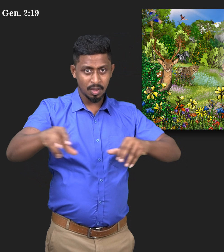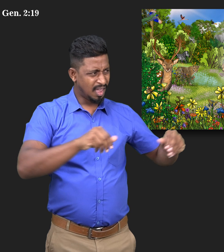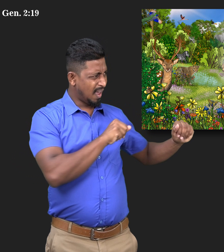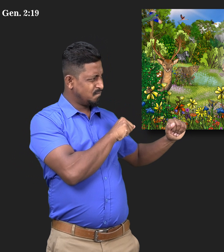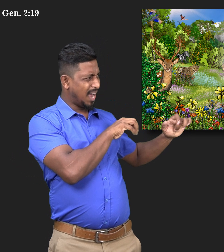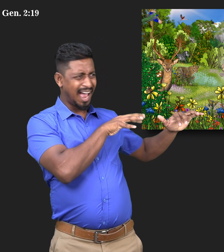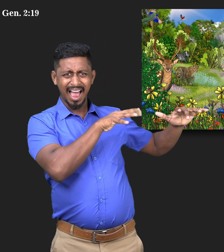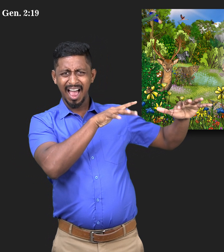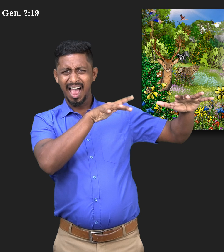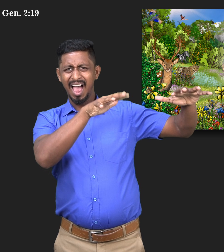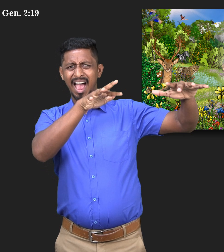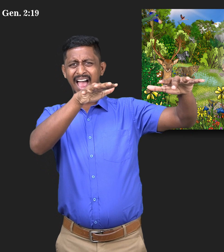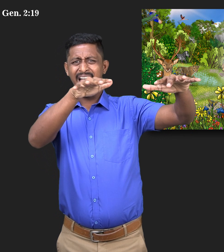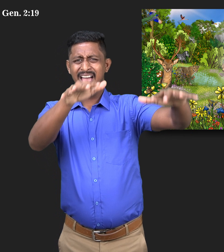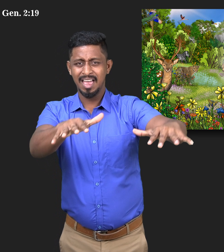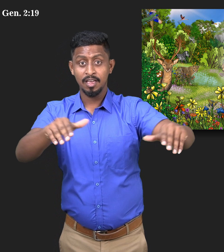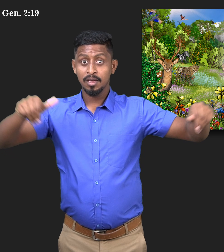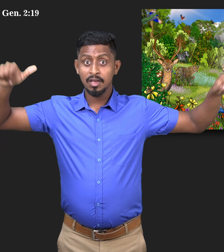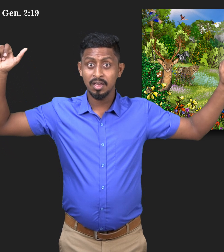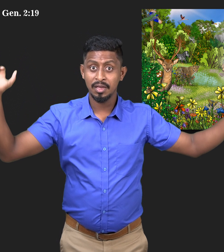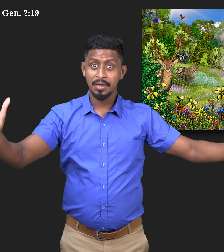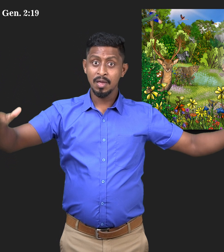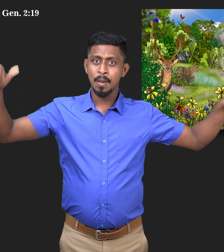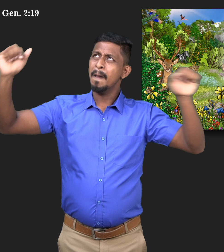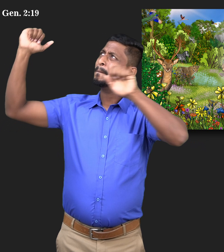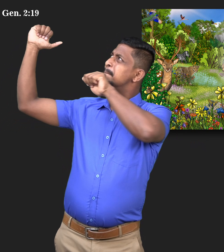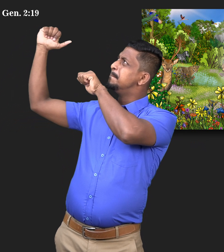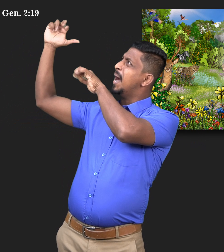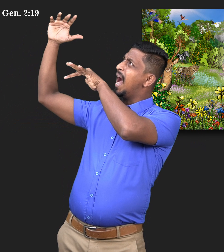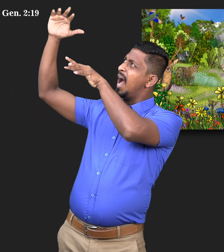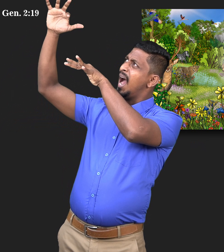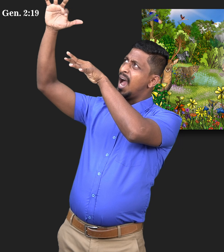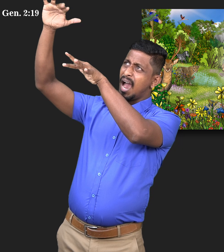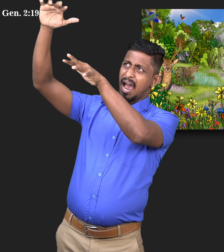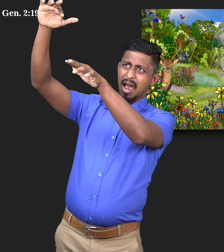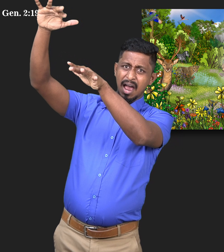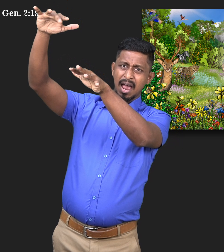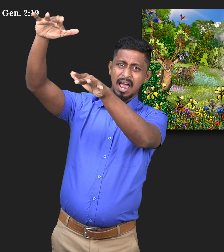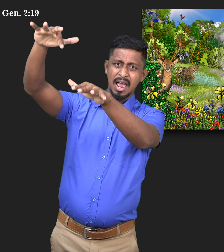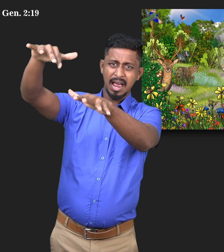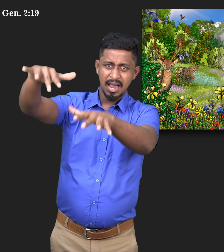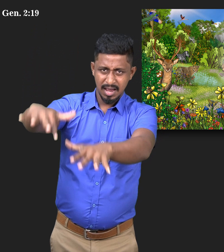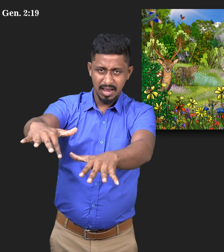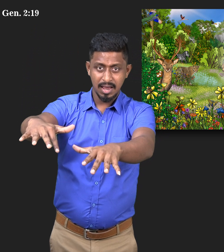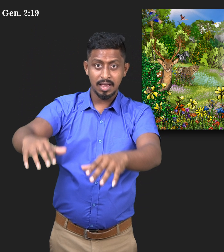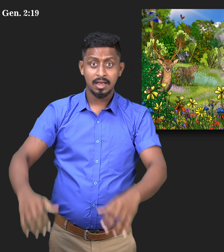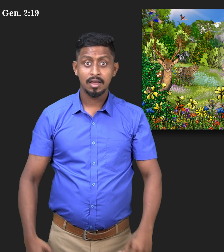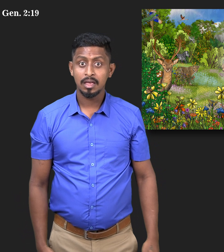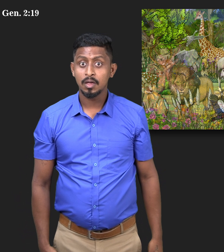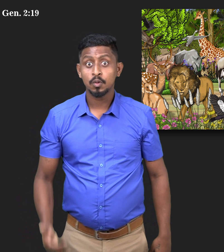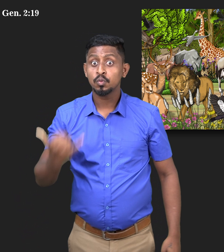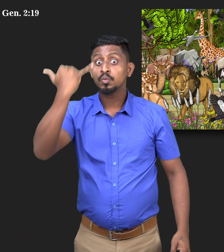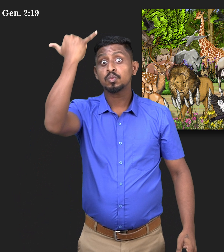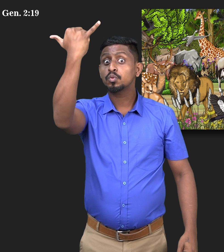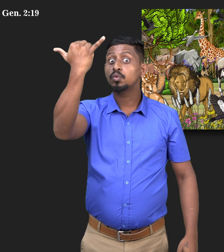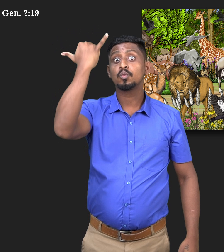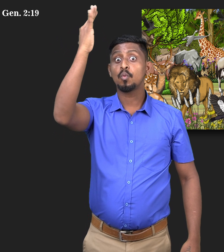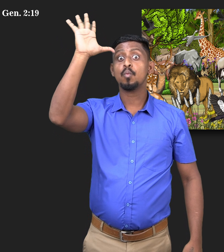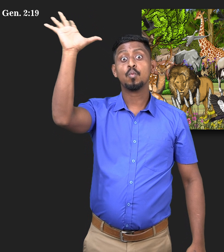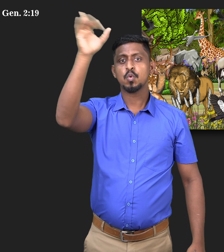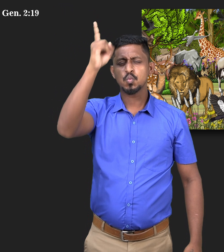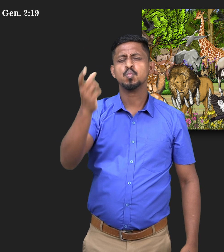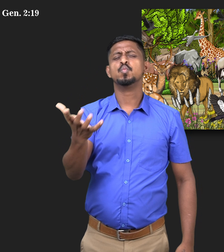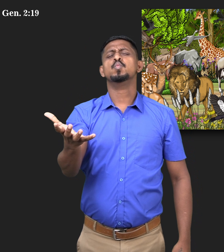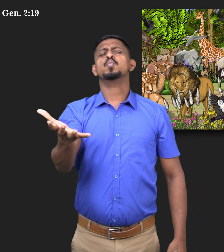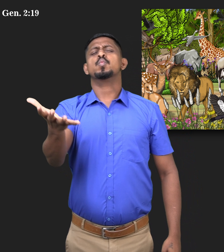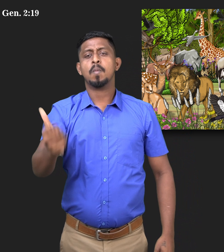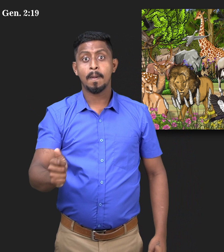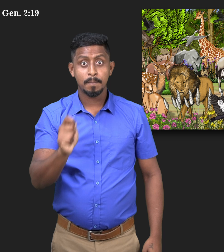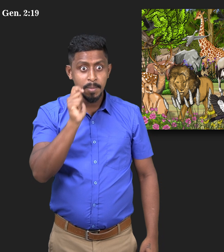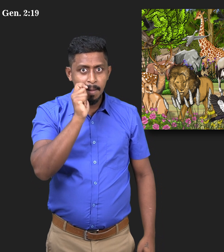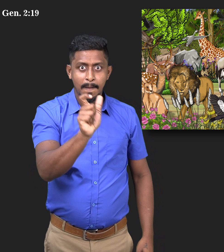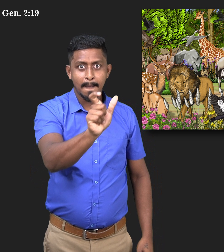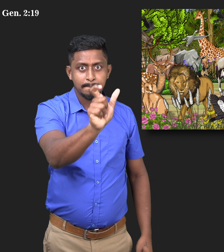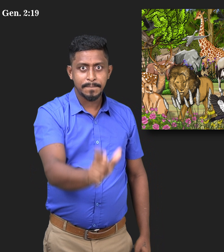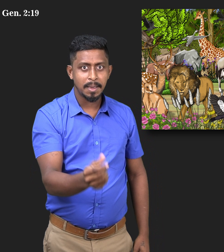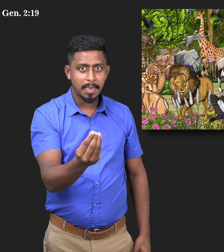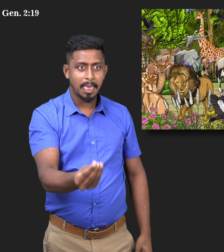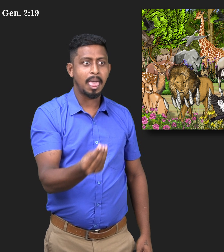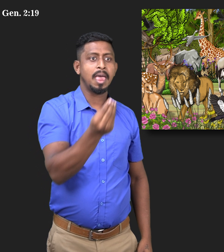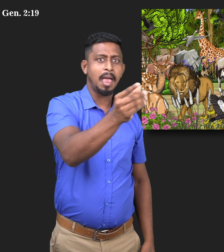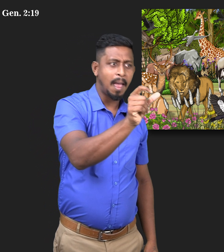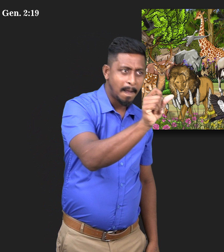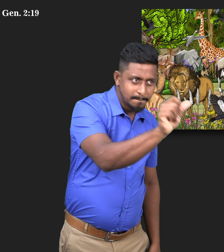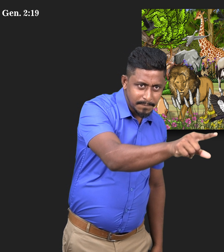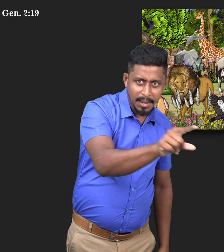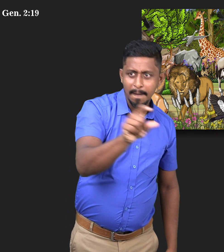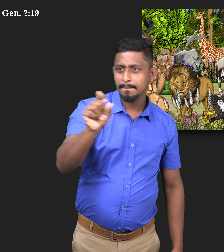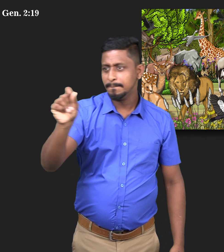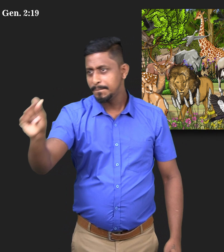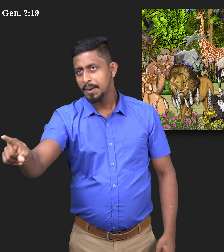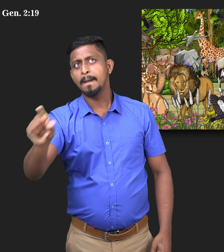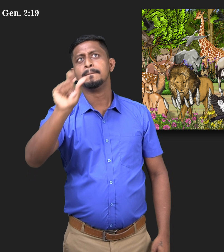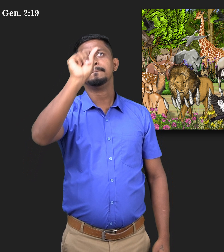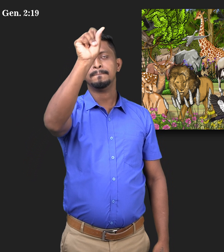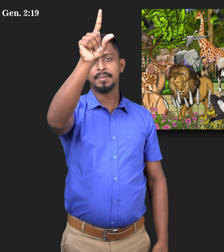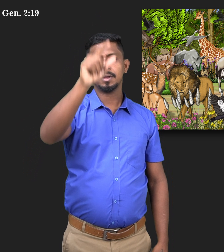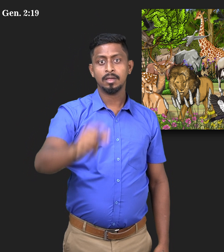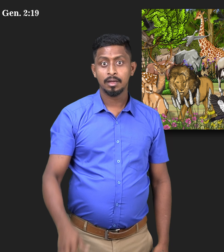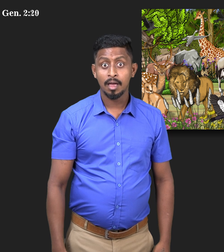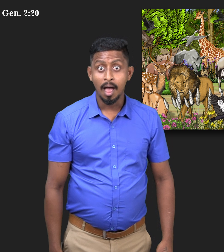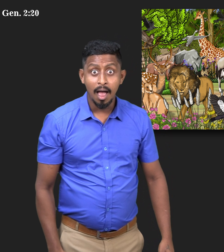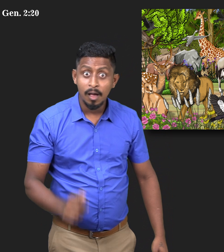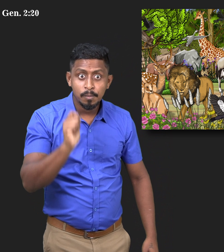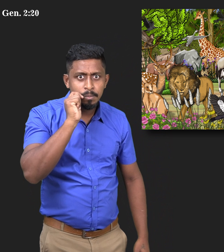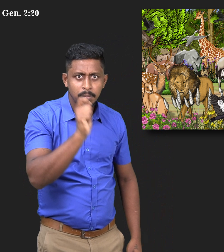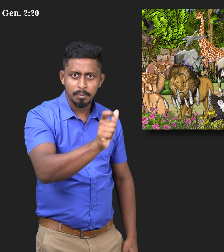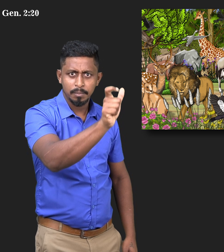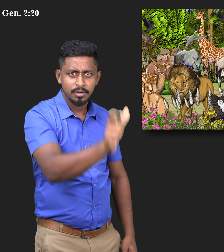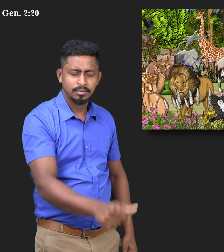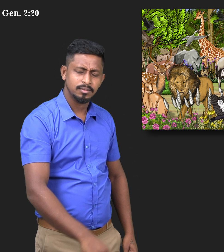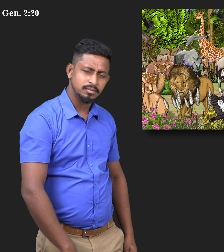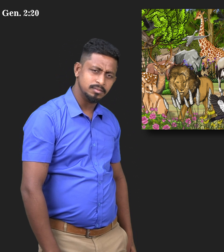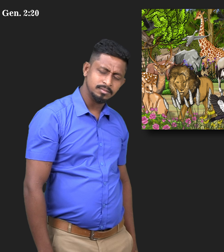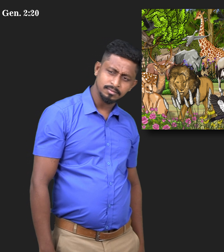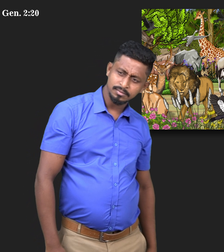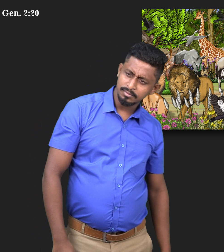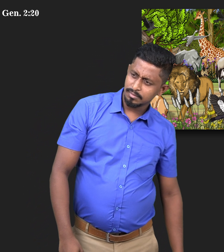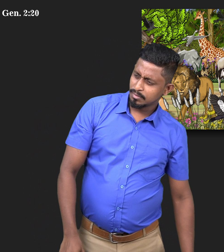And whatever the man called each living creature, that was its name.